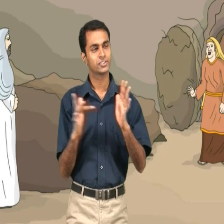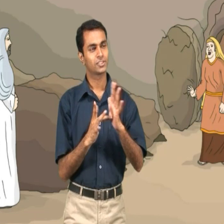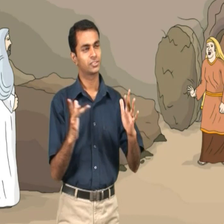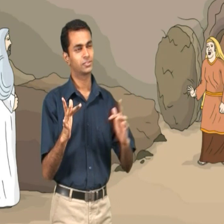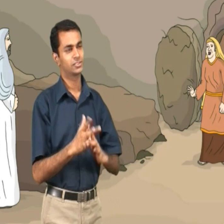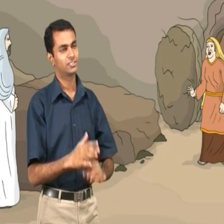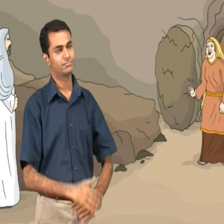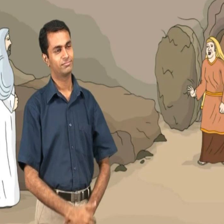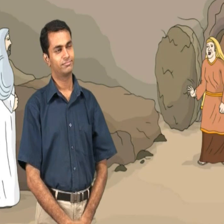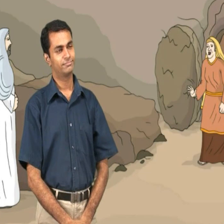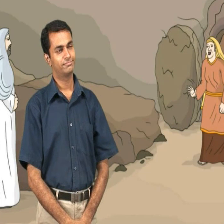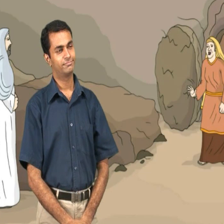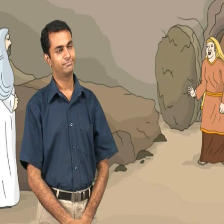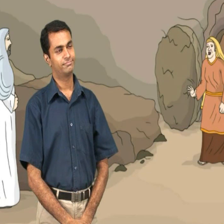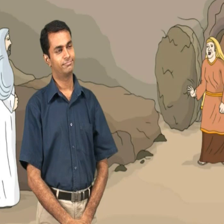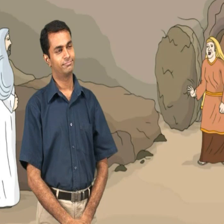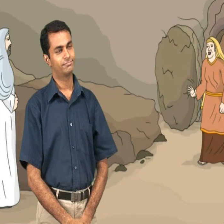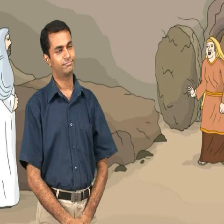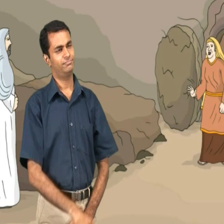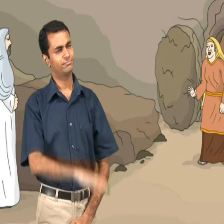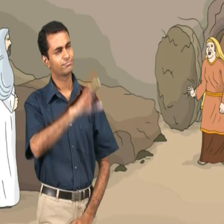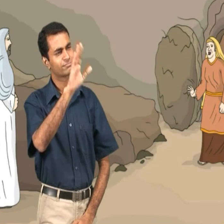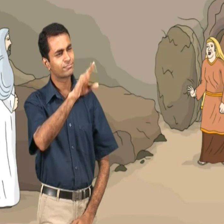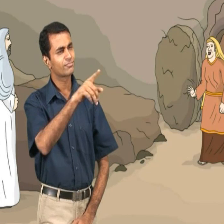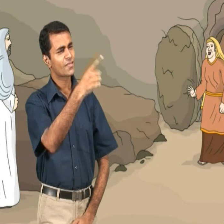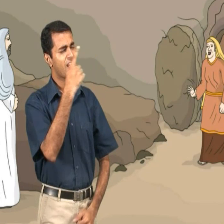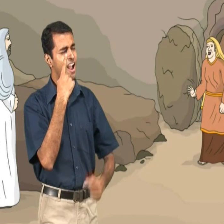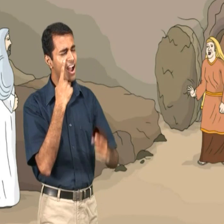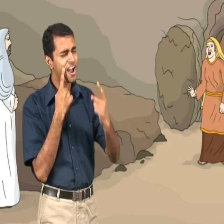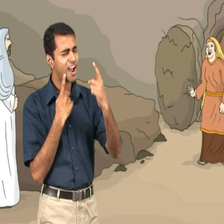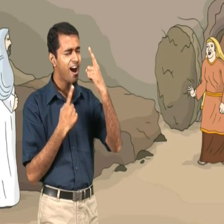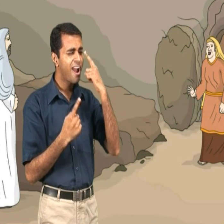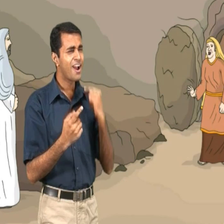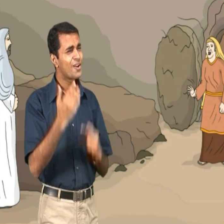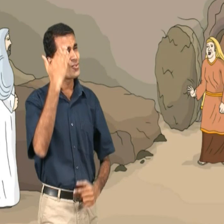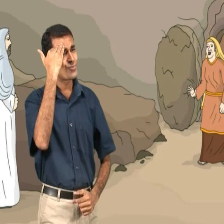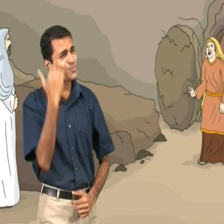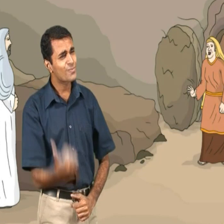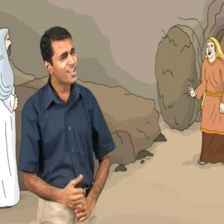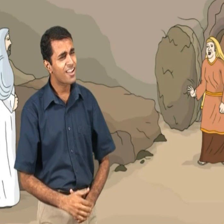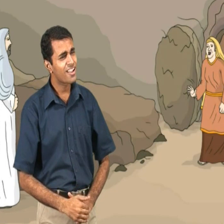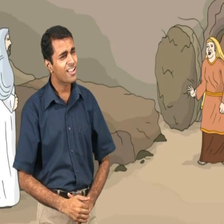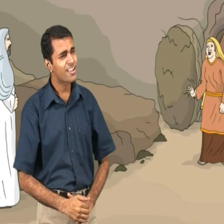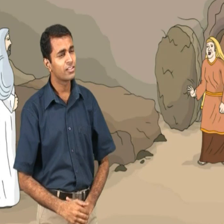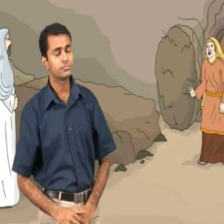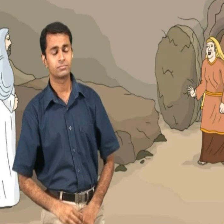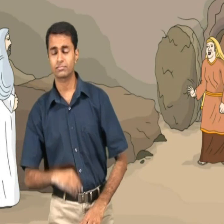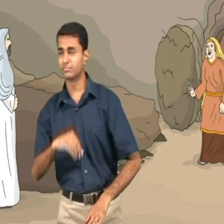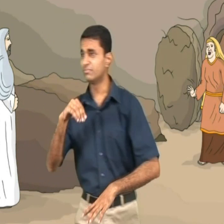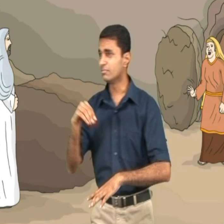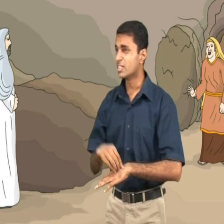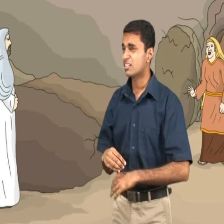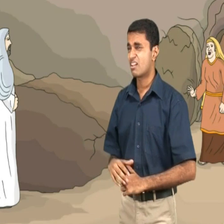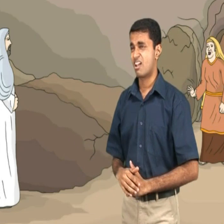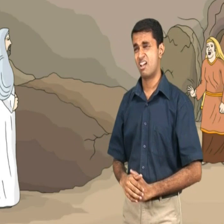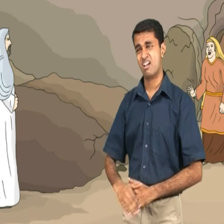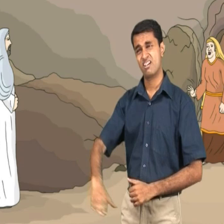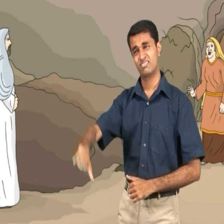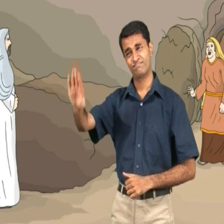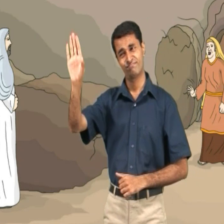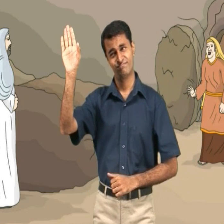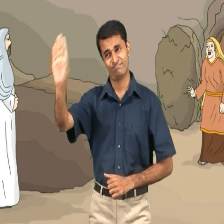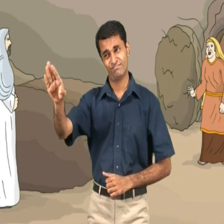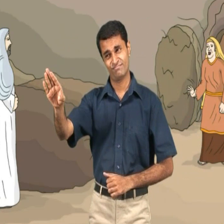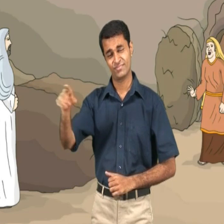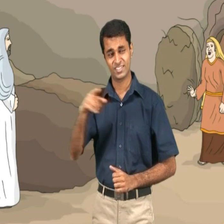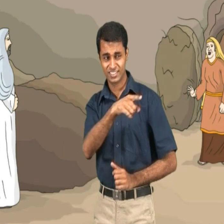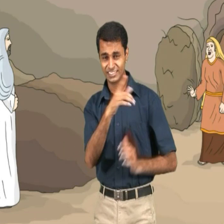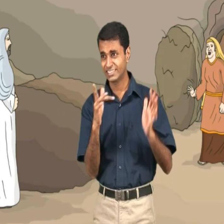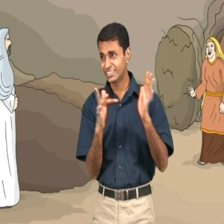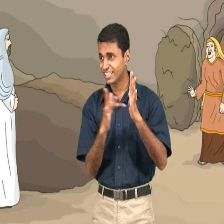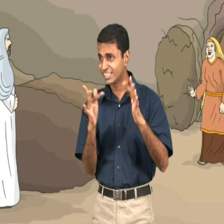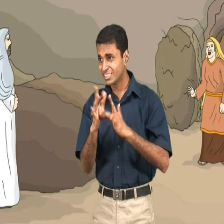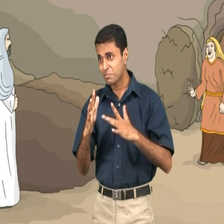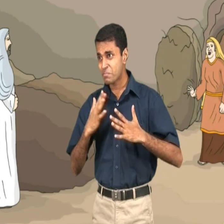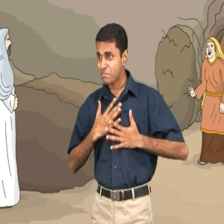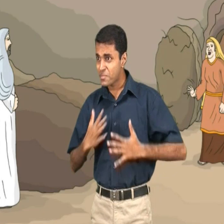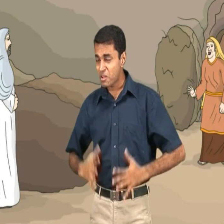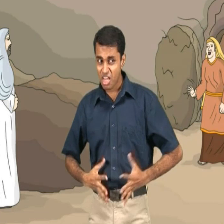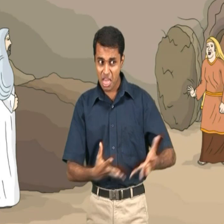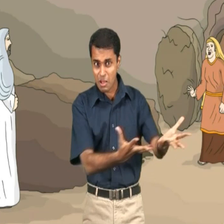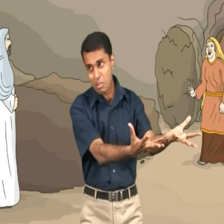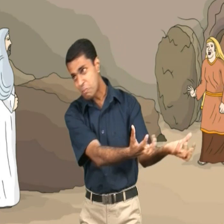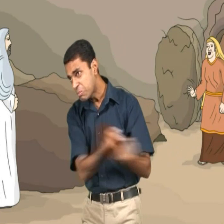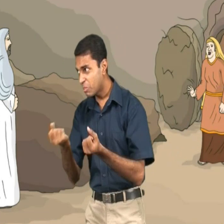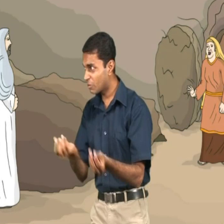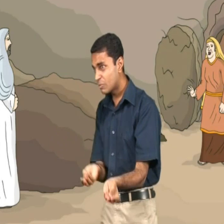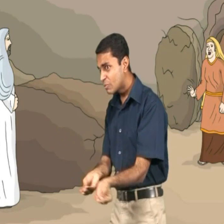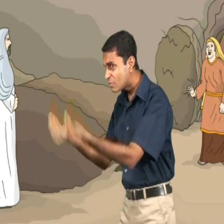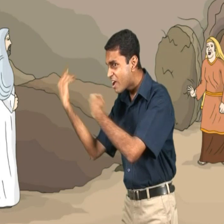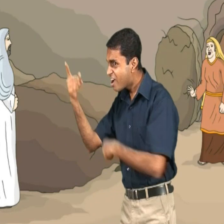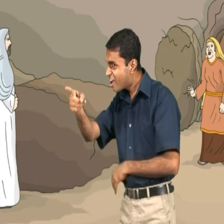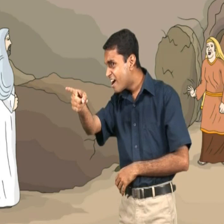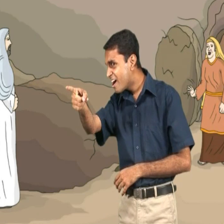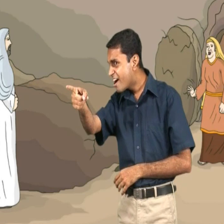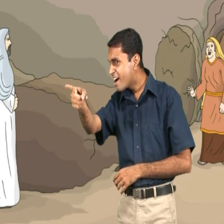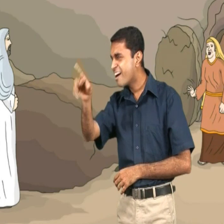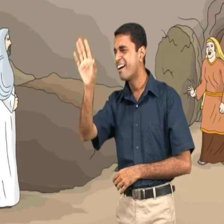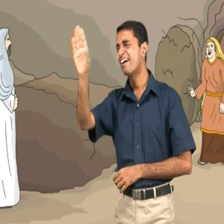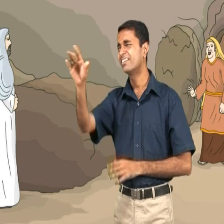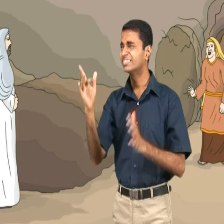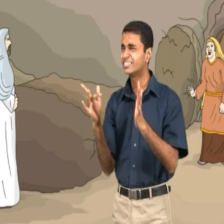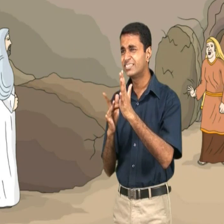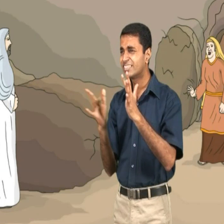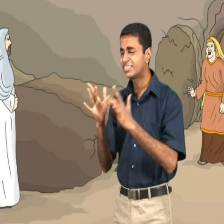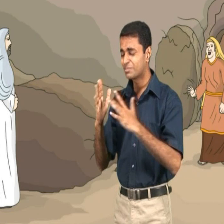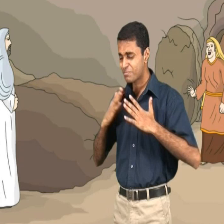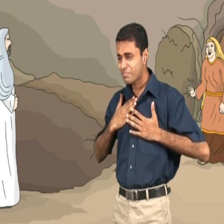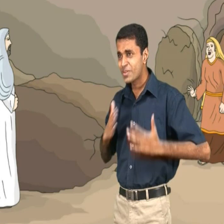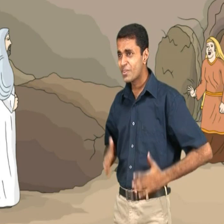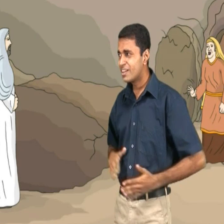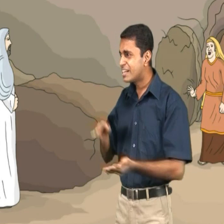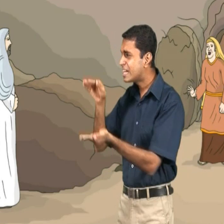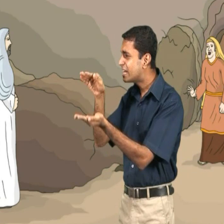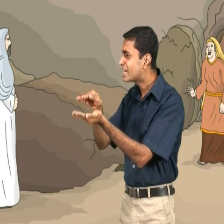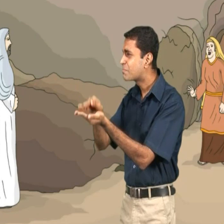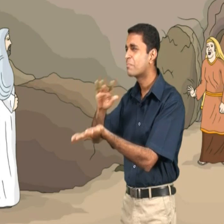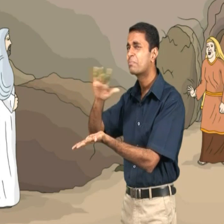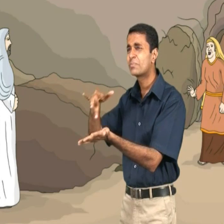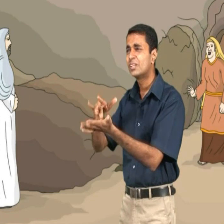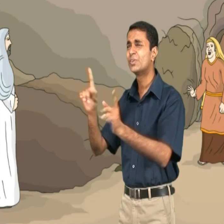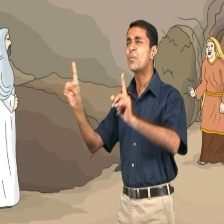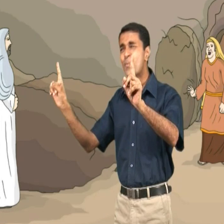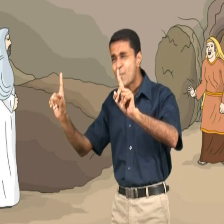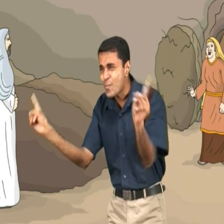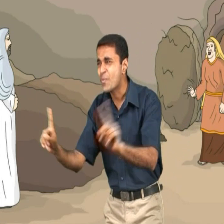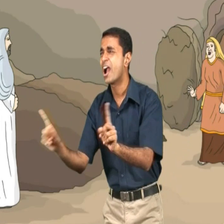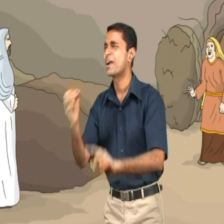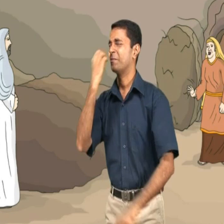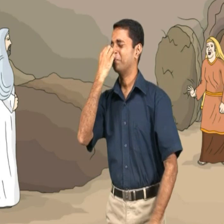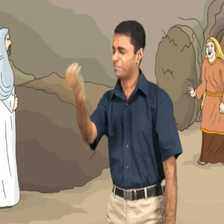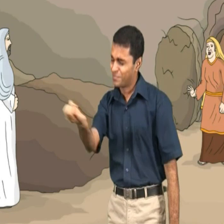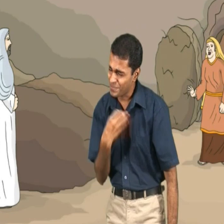“Woman, why are you weeping?” Jesus asked. “Whom are you seeking?”